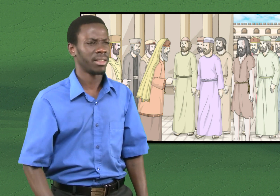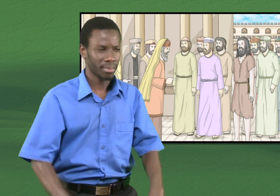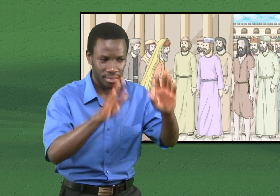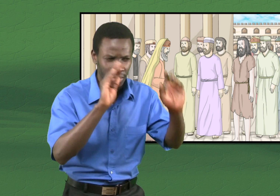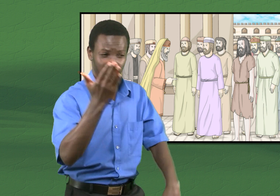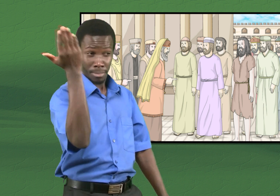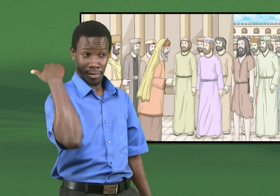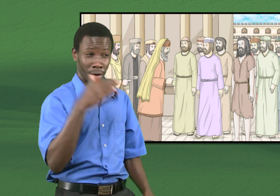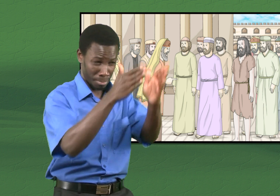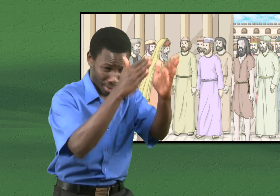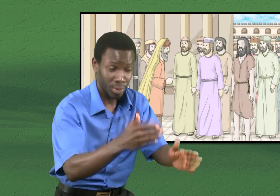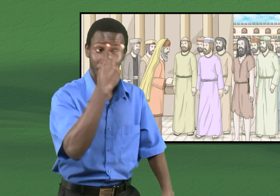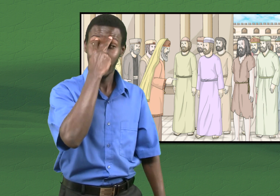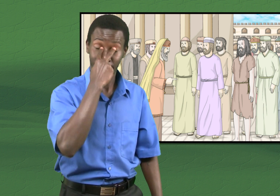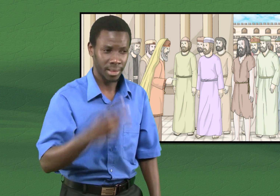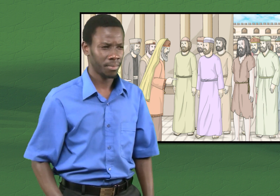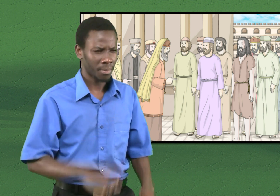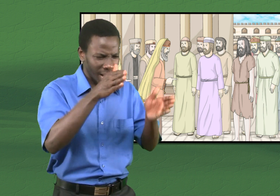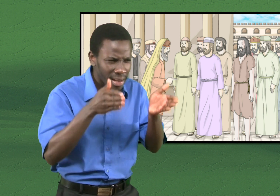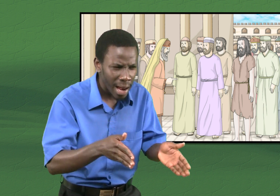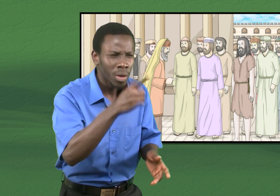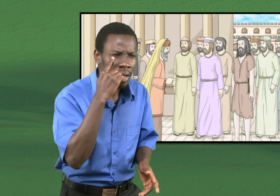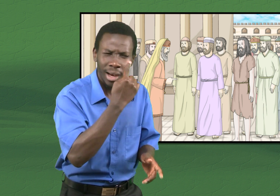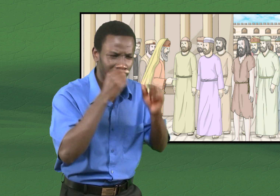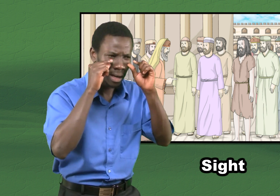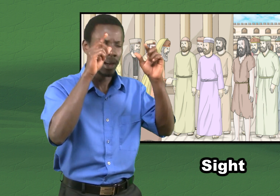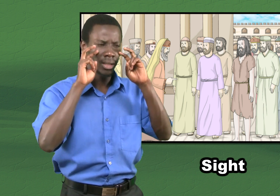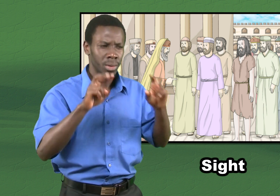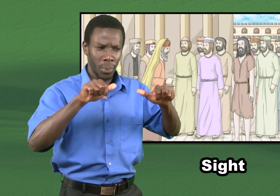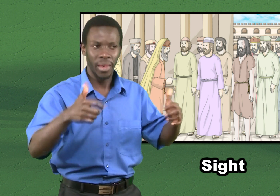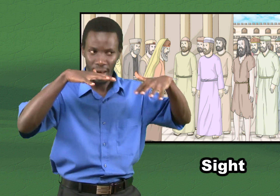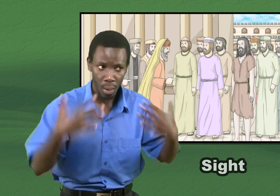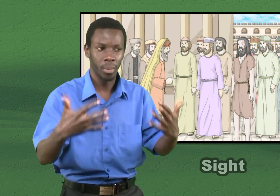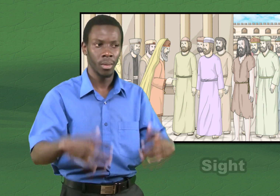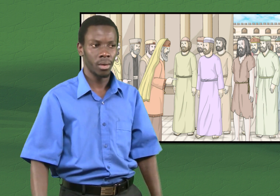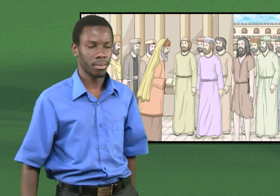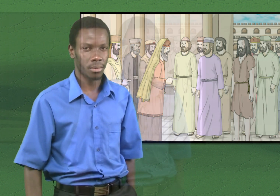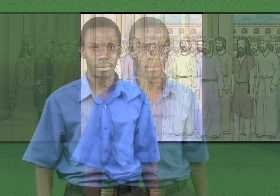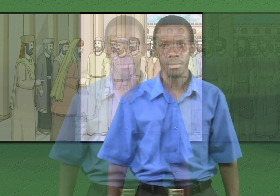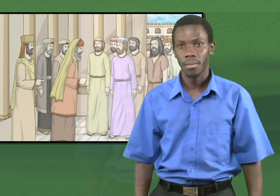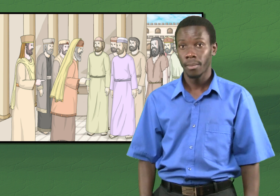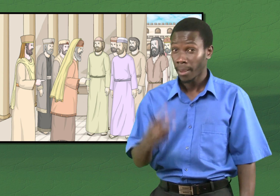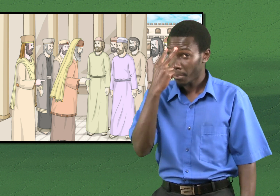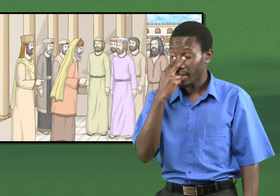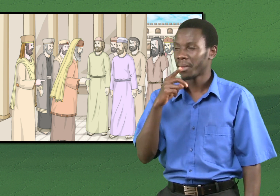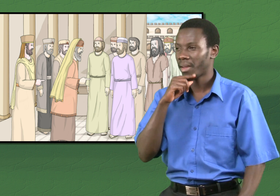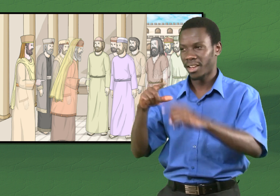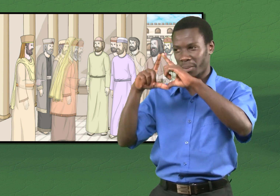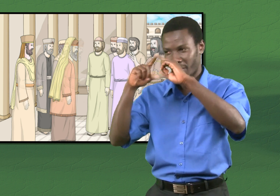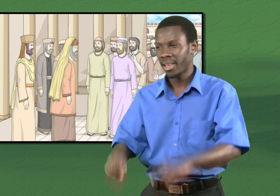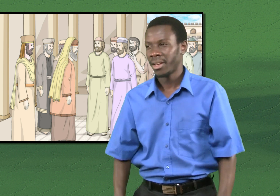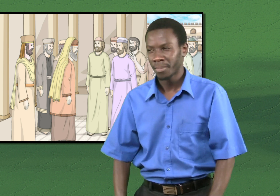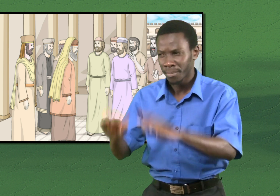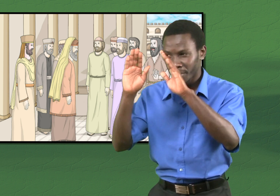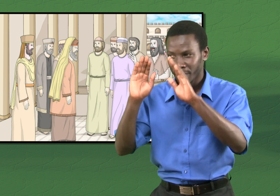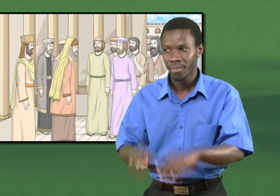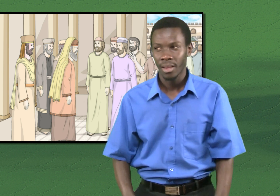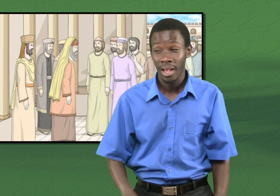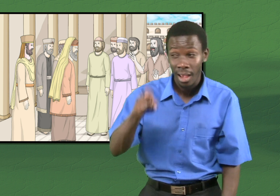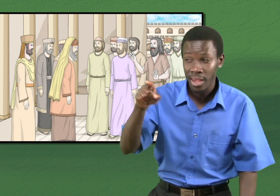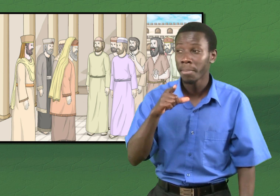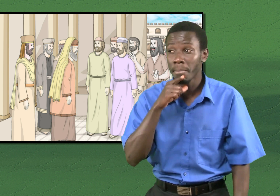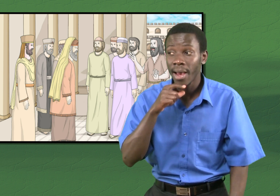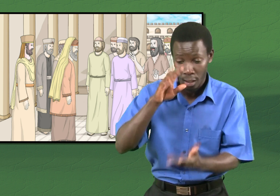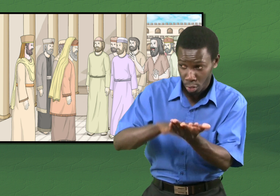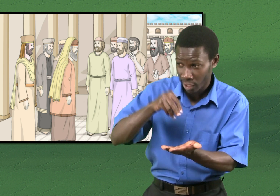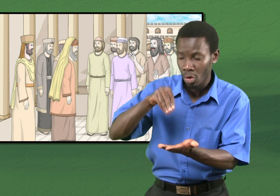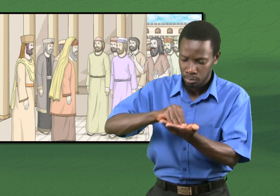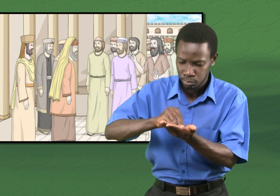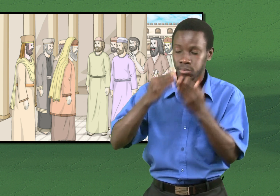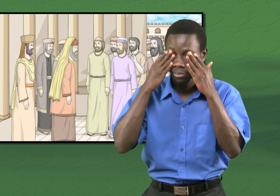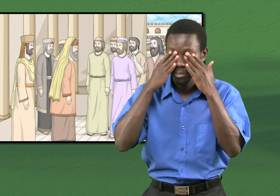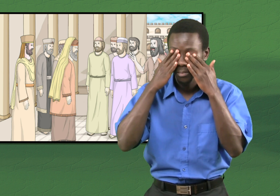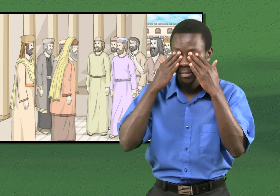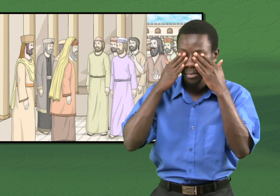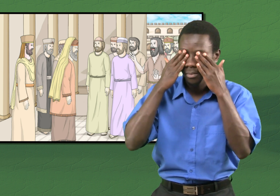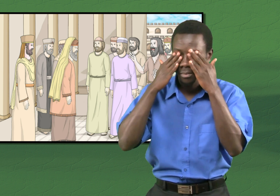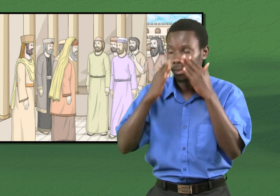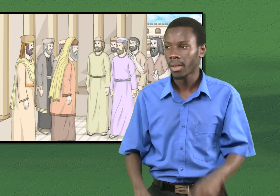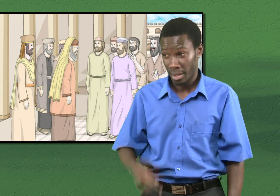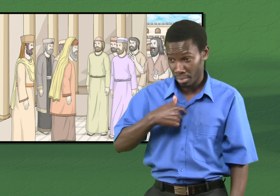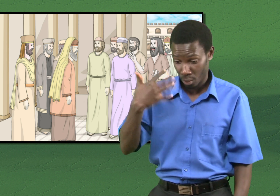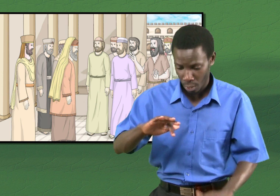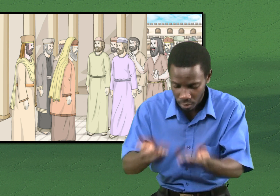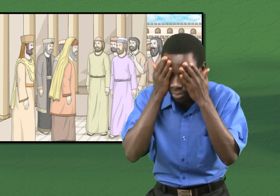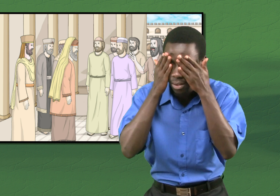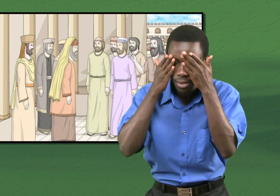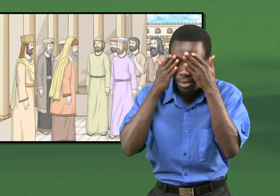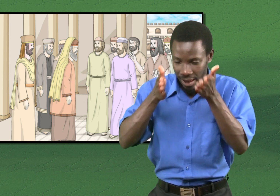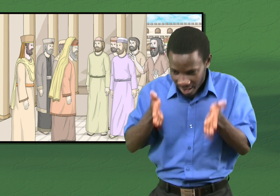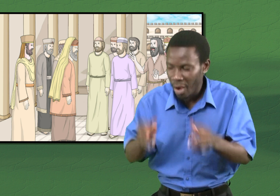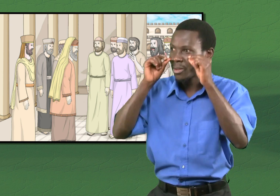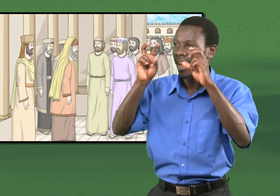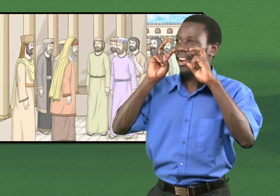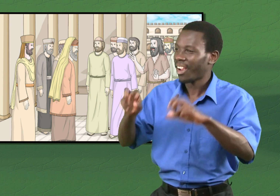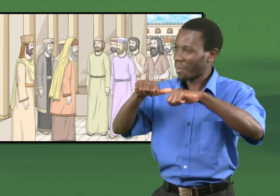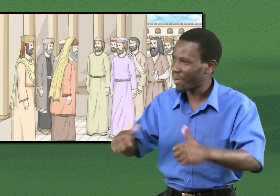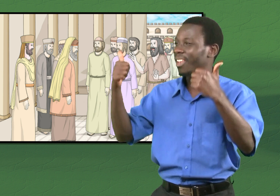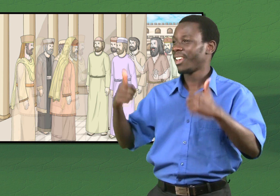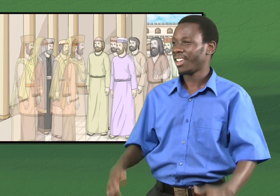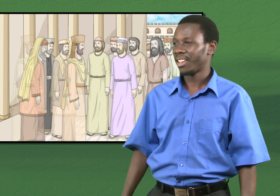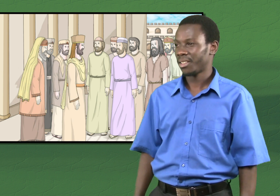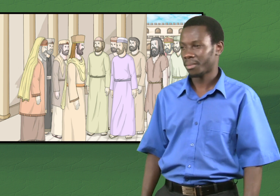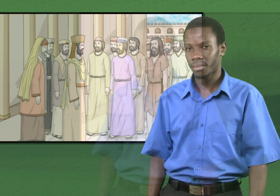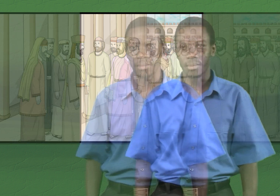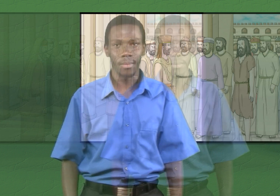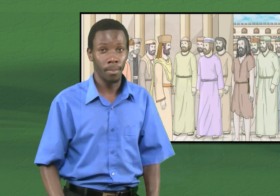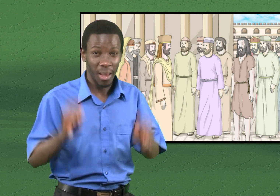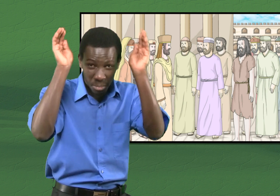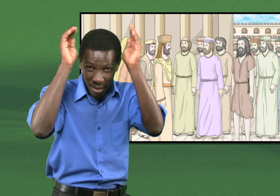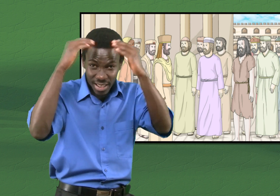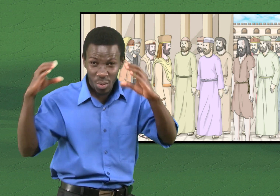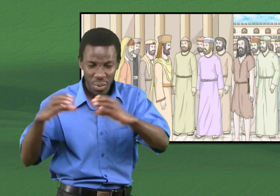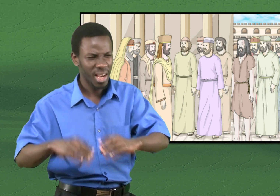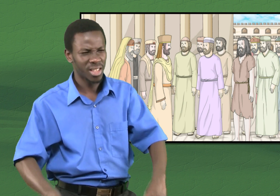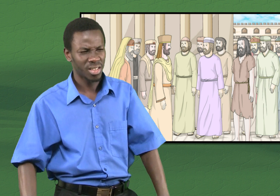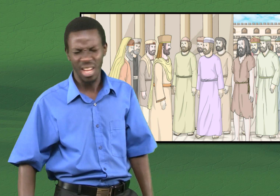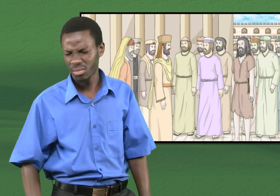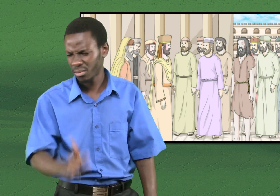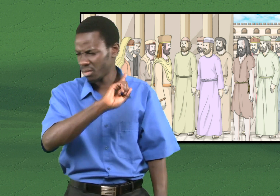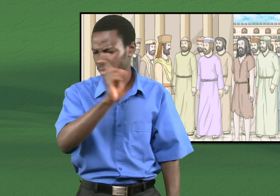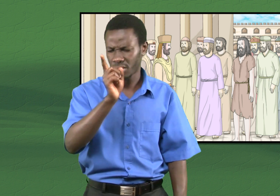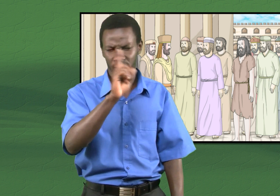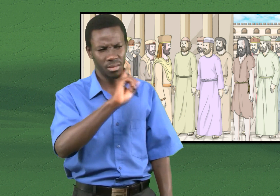The man answered, “He put mud on my eyes, and I washed, and now I can see.”